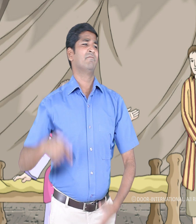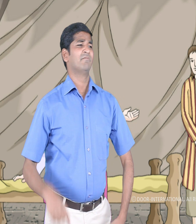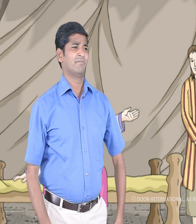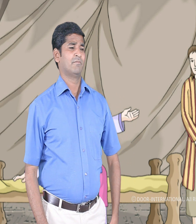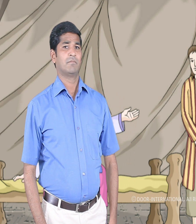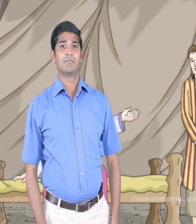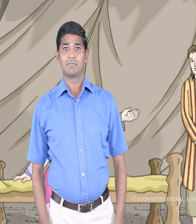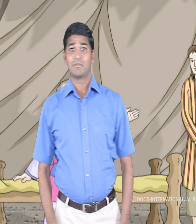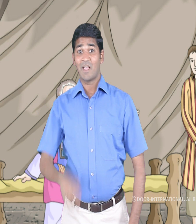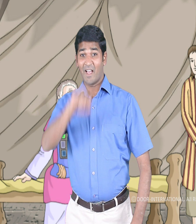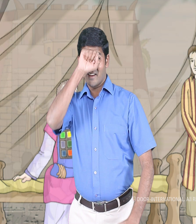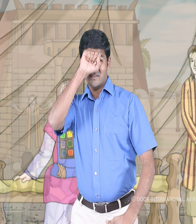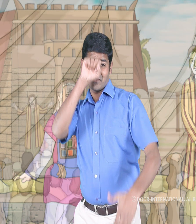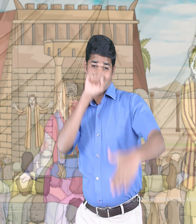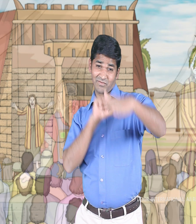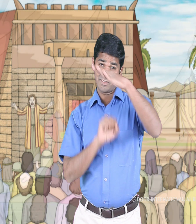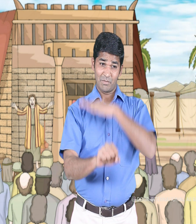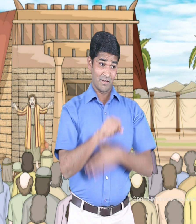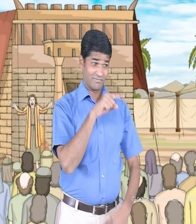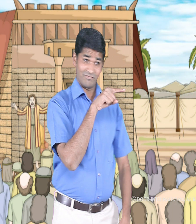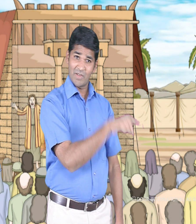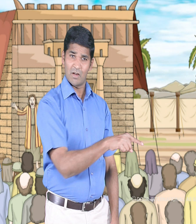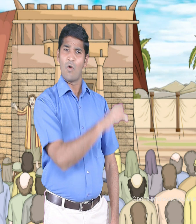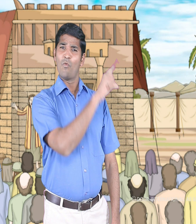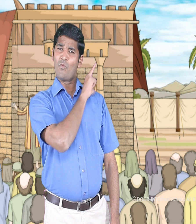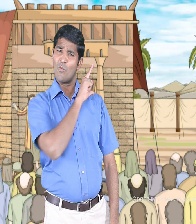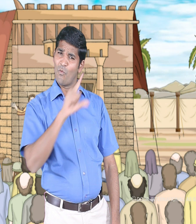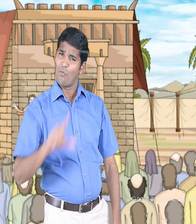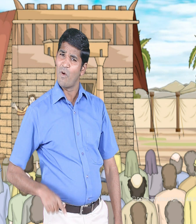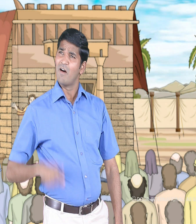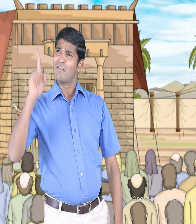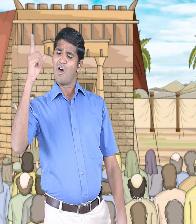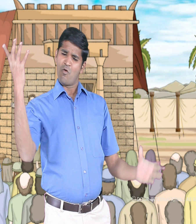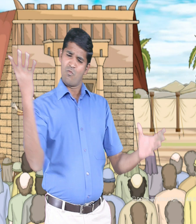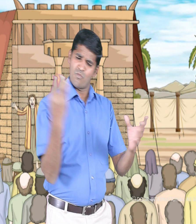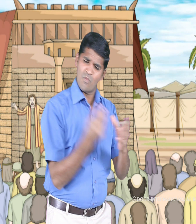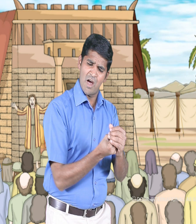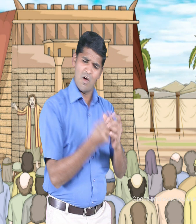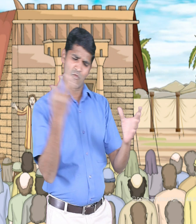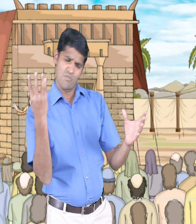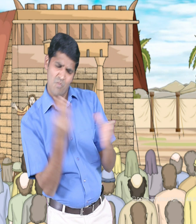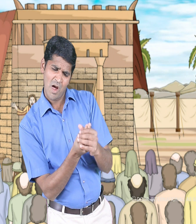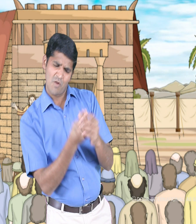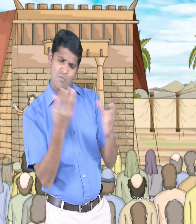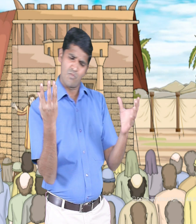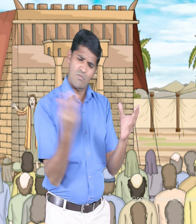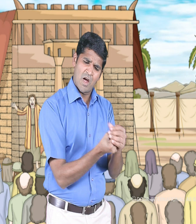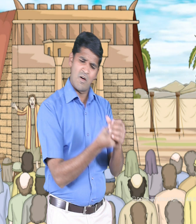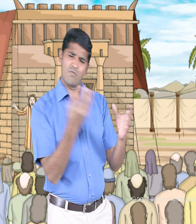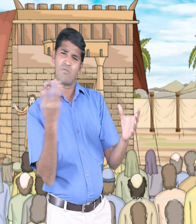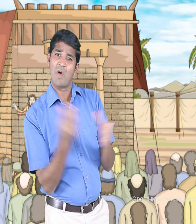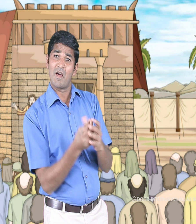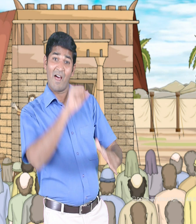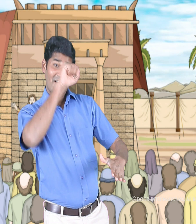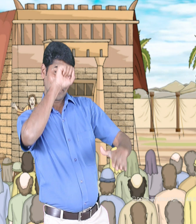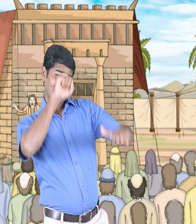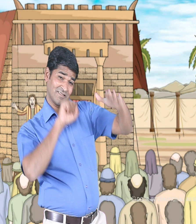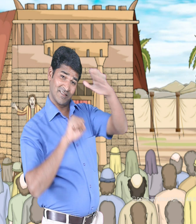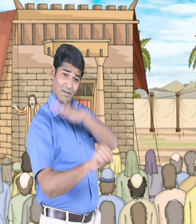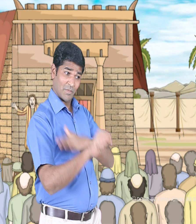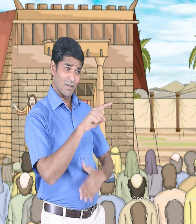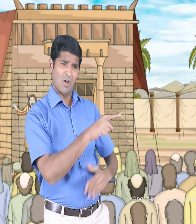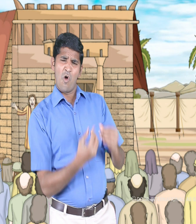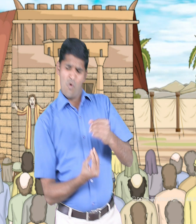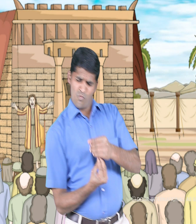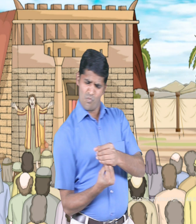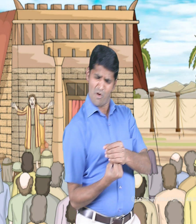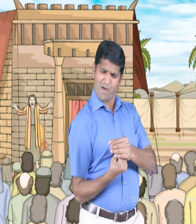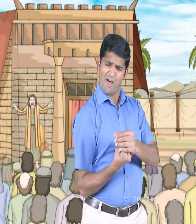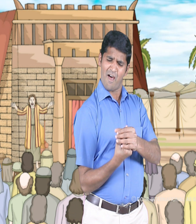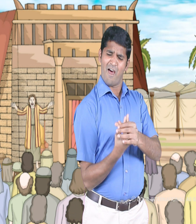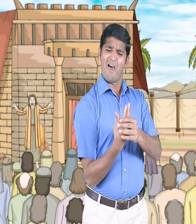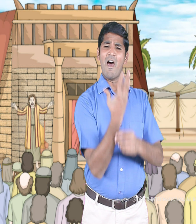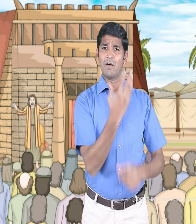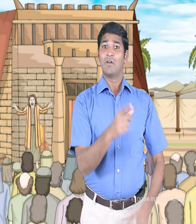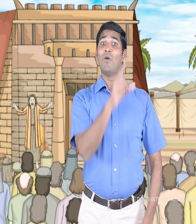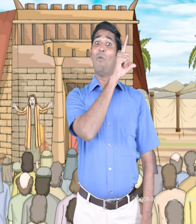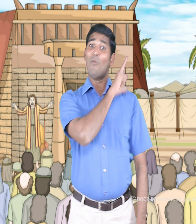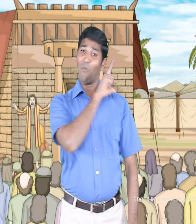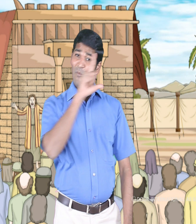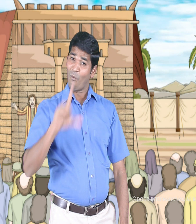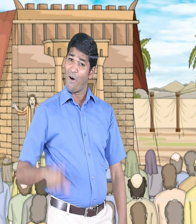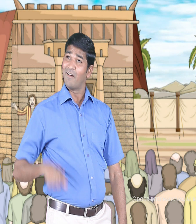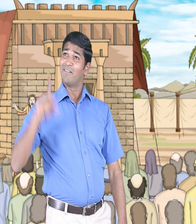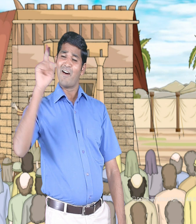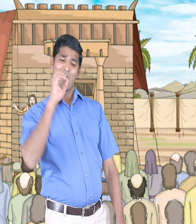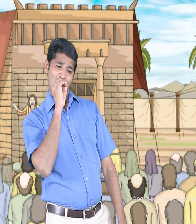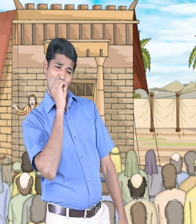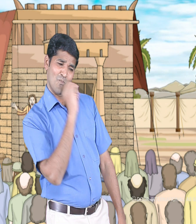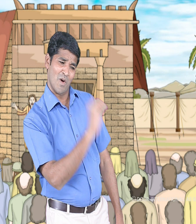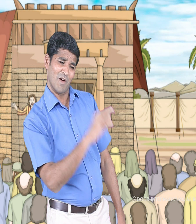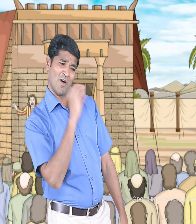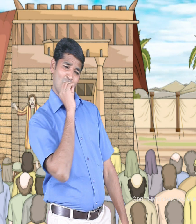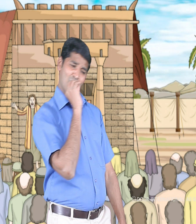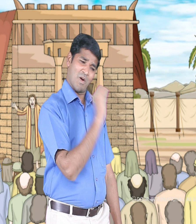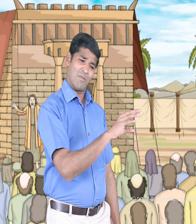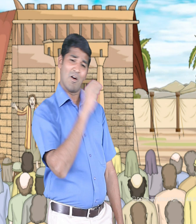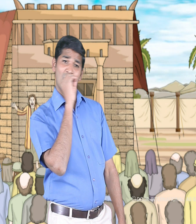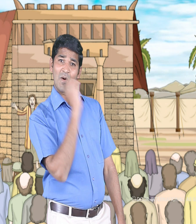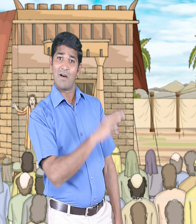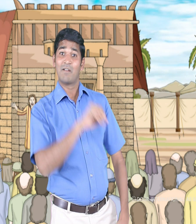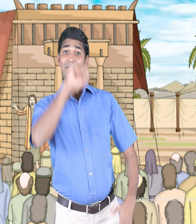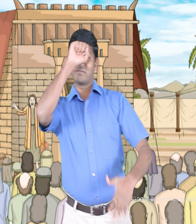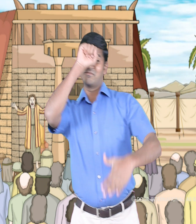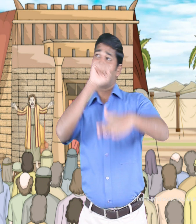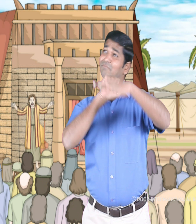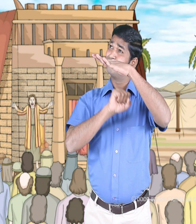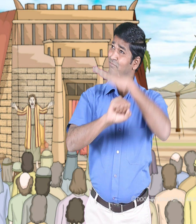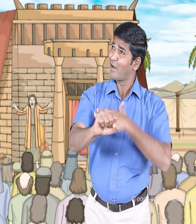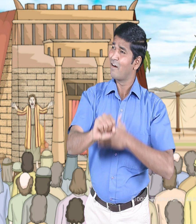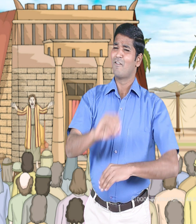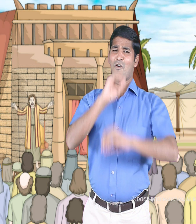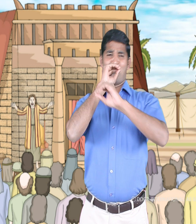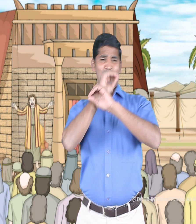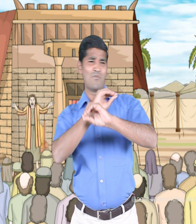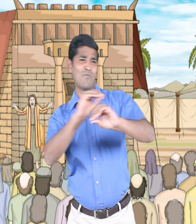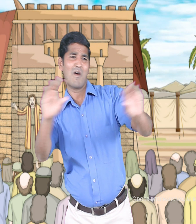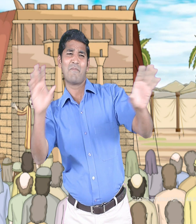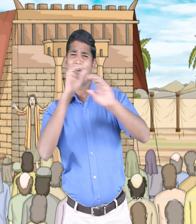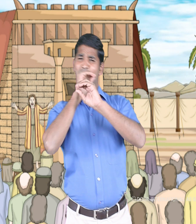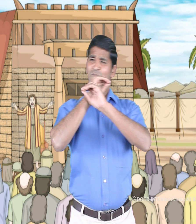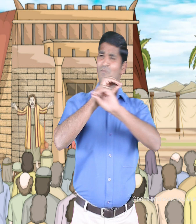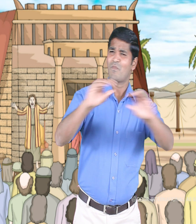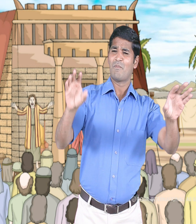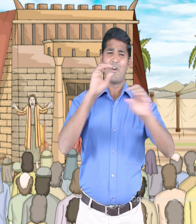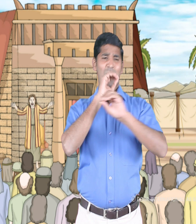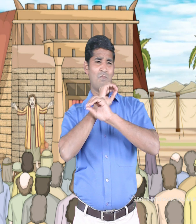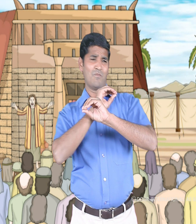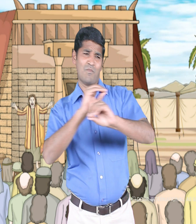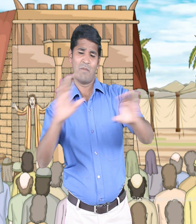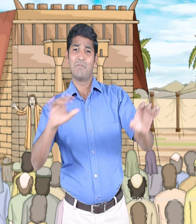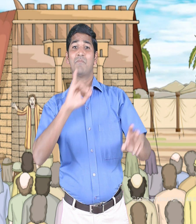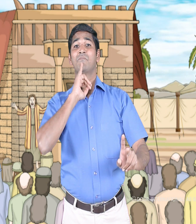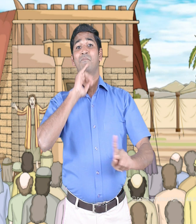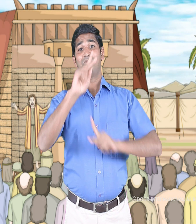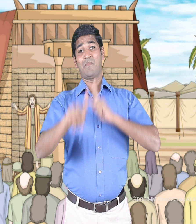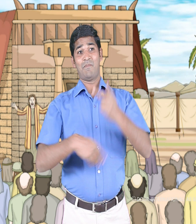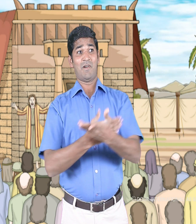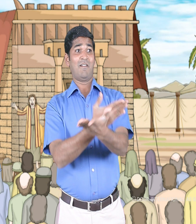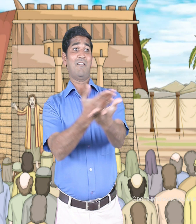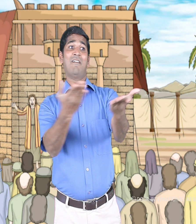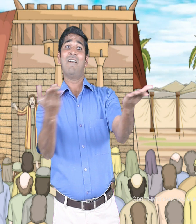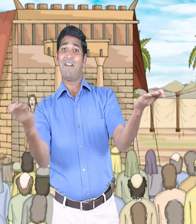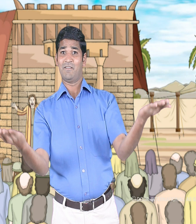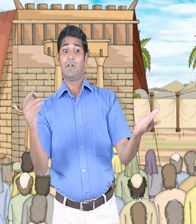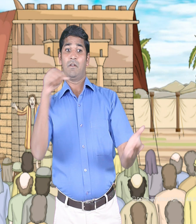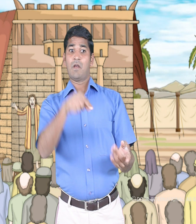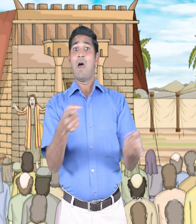And Samuel grew, and the LORD was with him, and He let none of Samuel’s words fall to the ground.